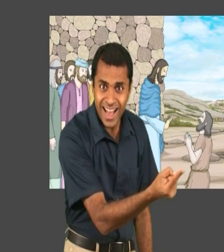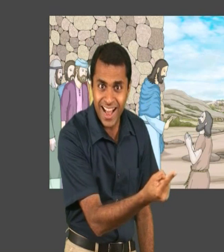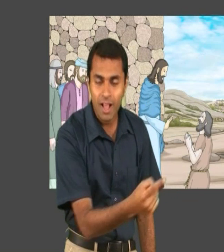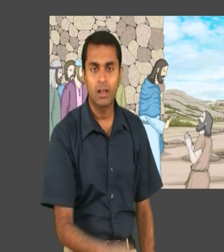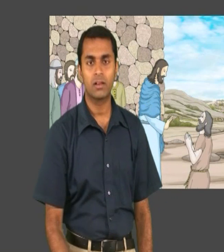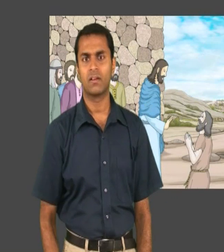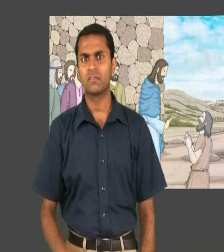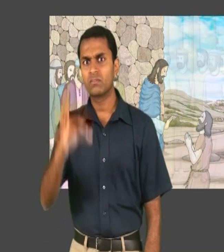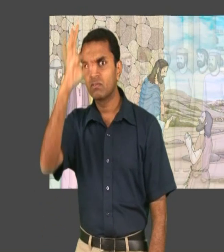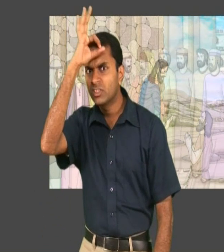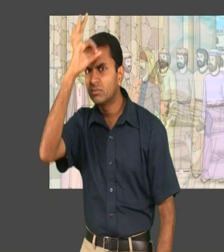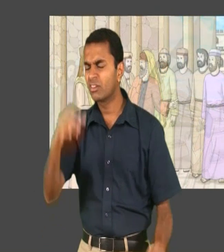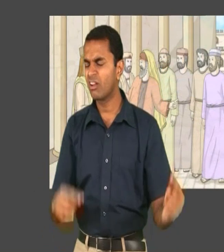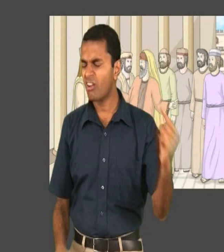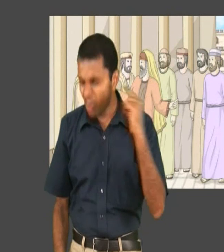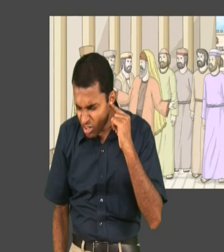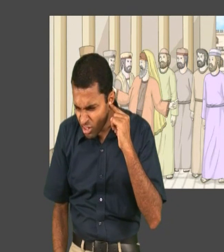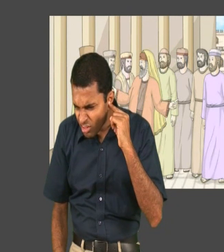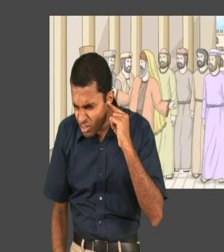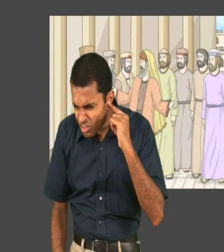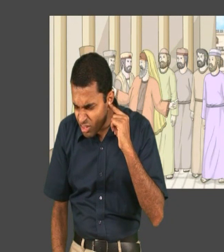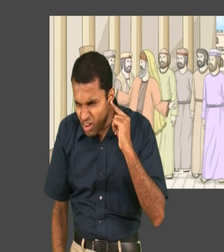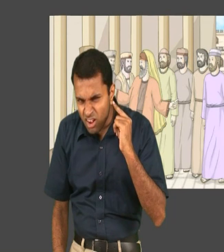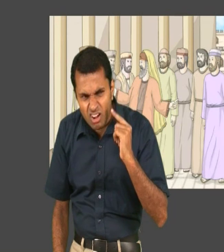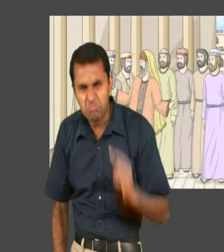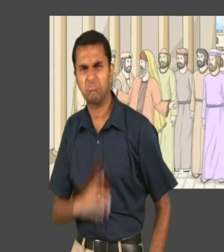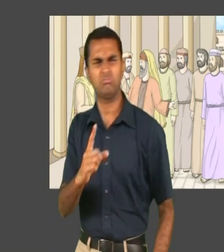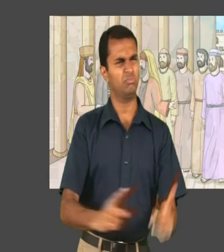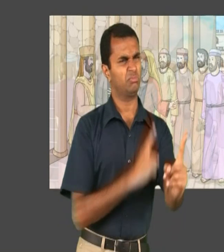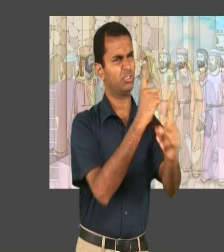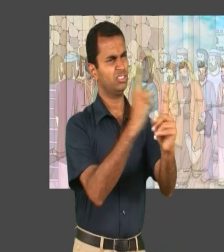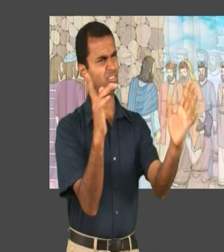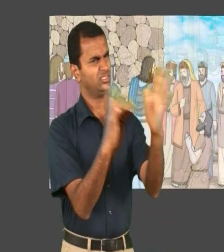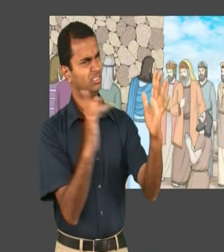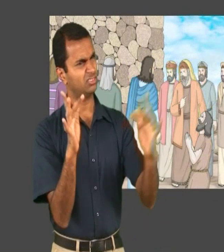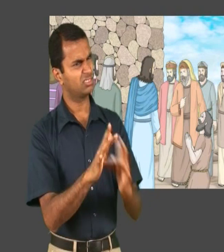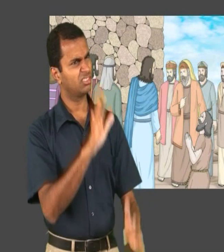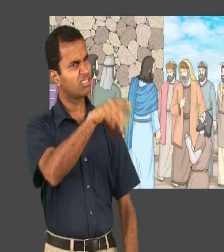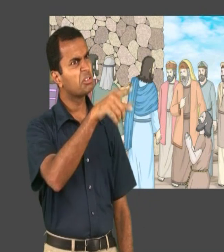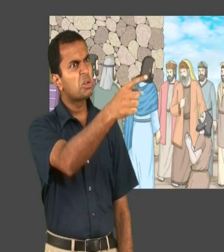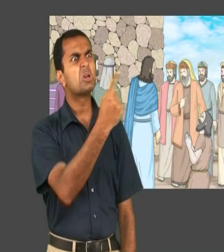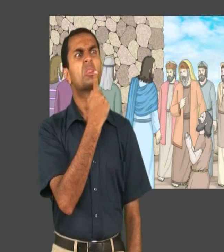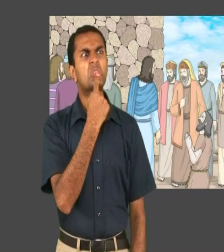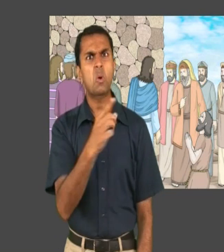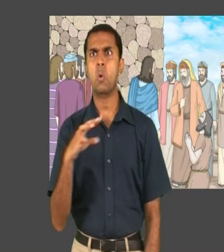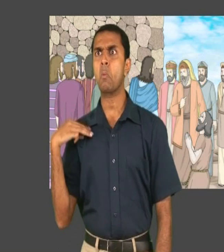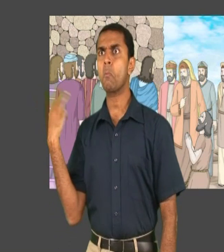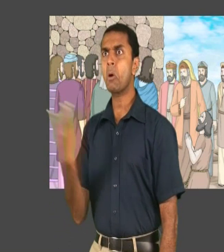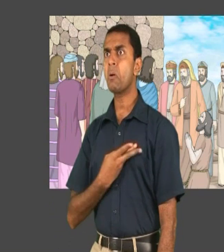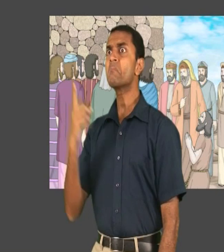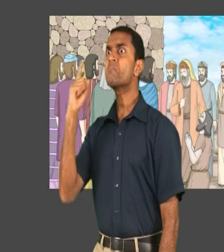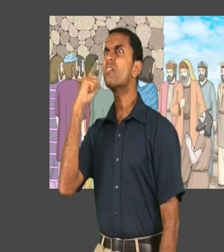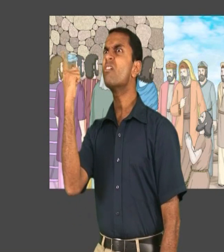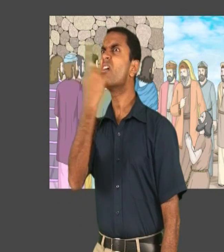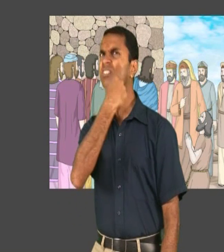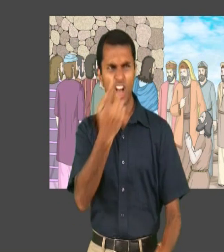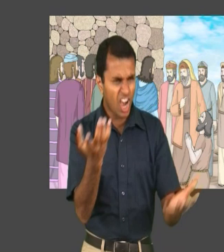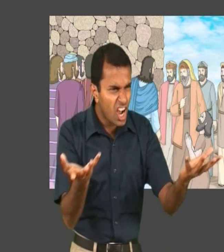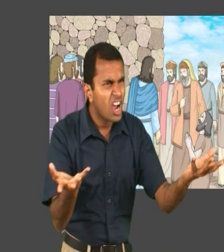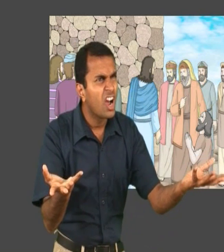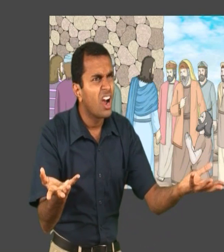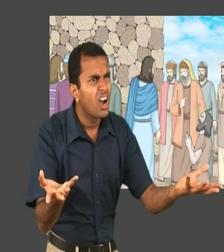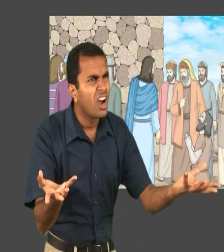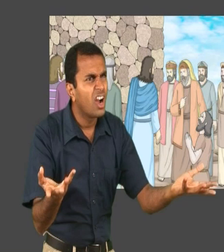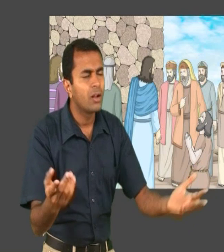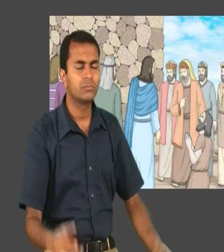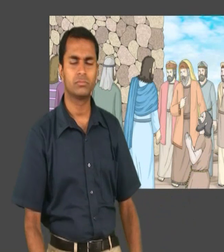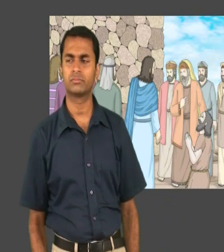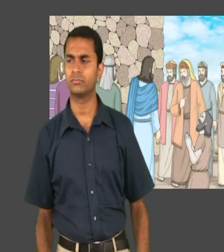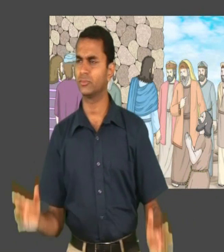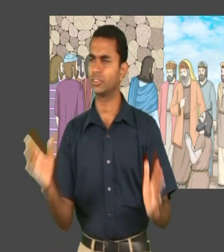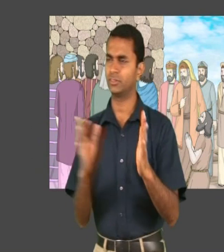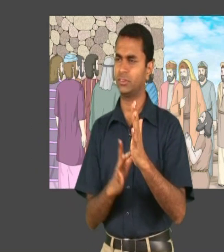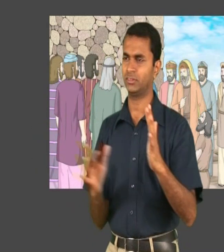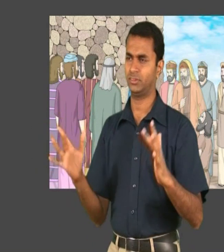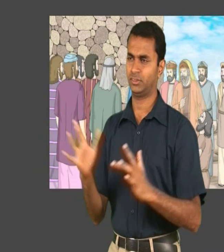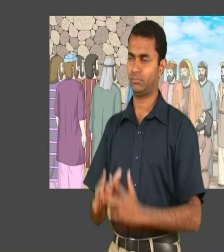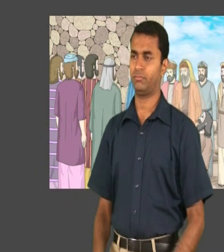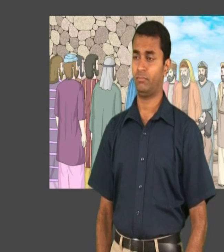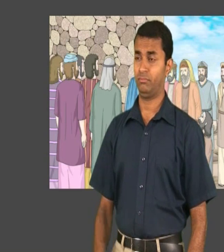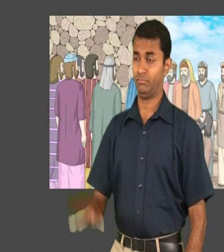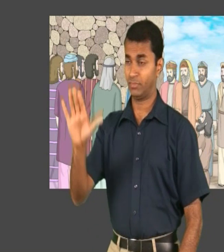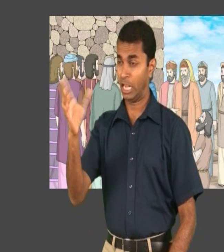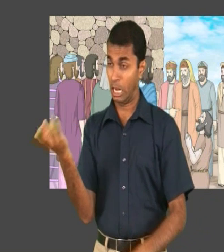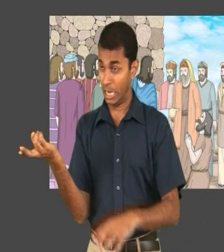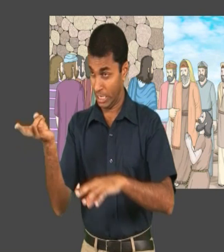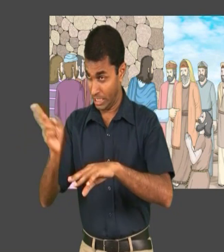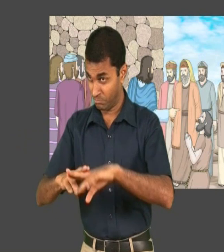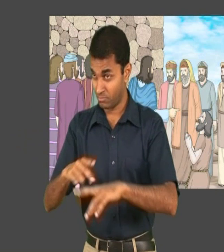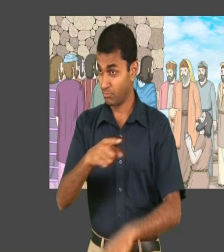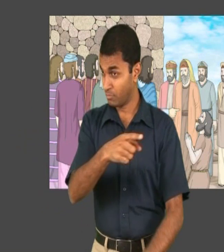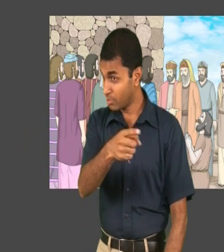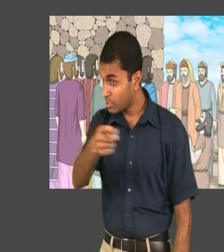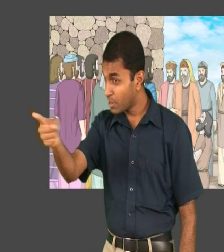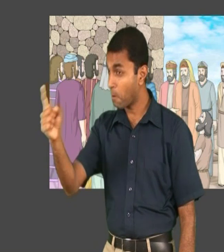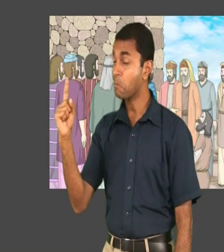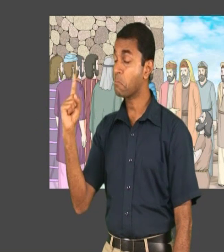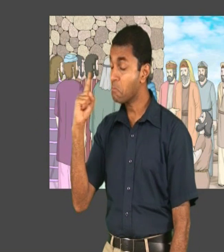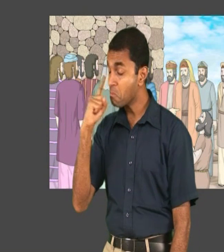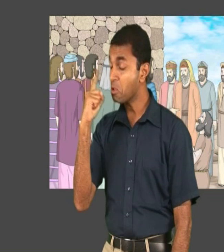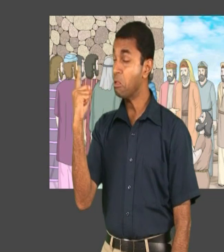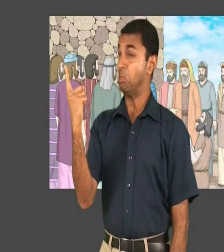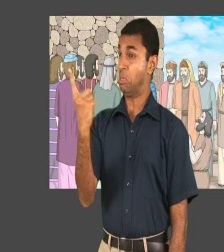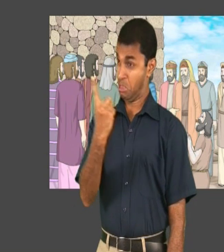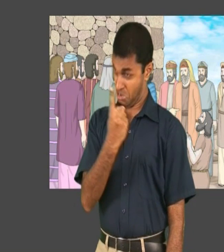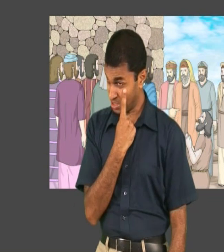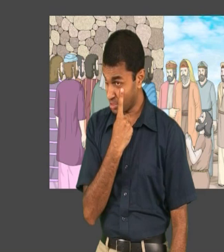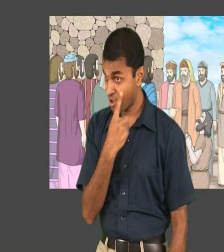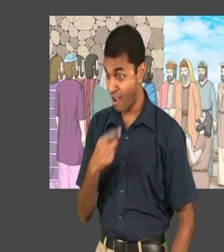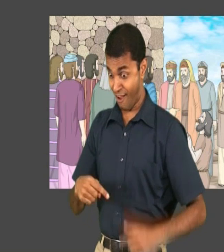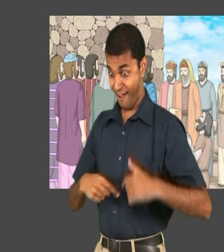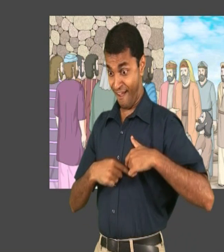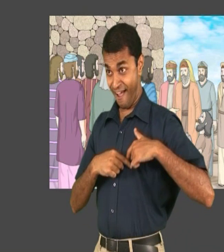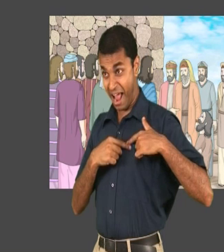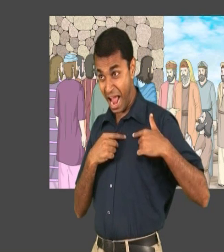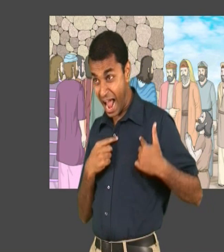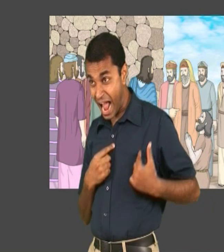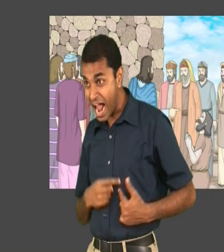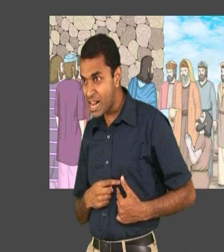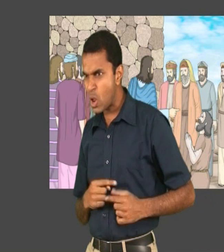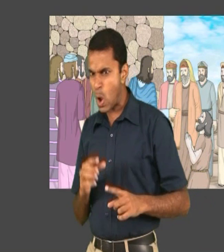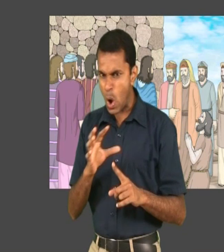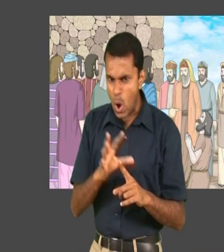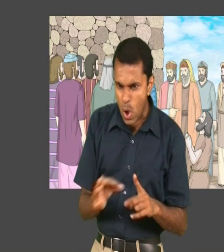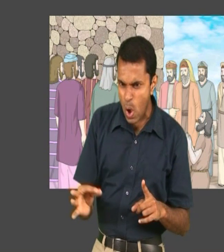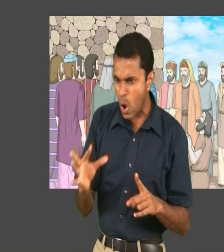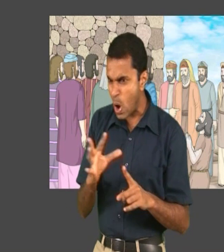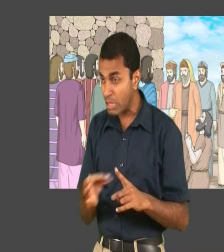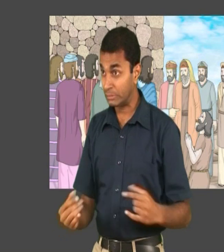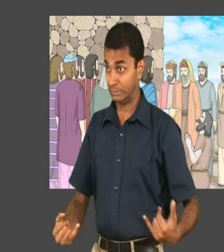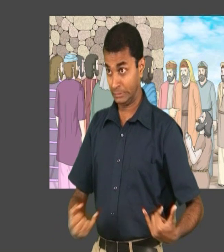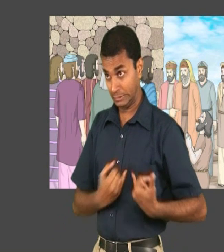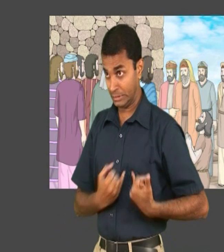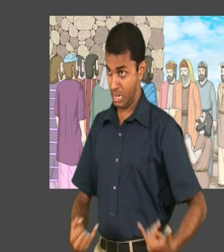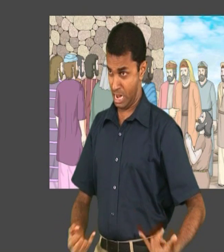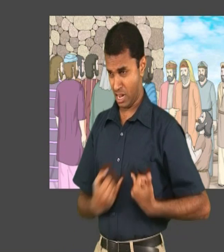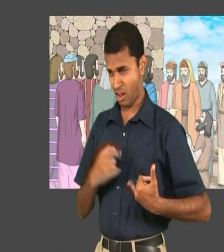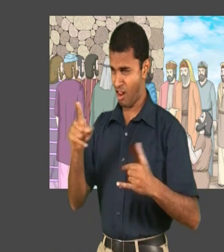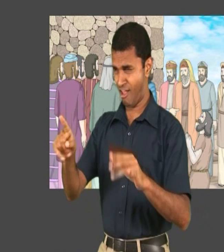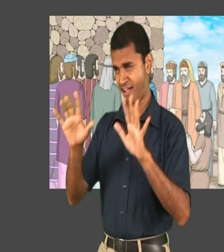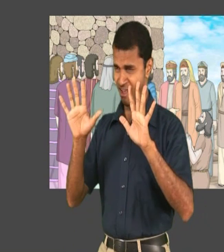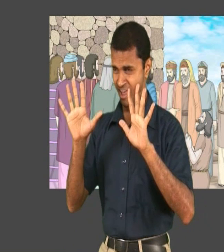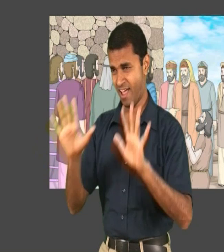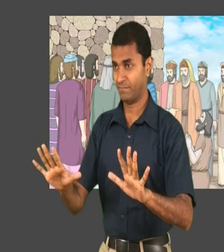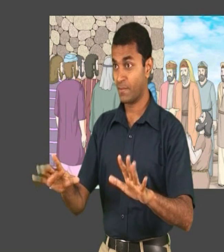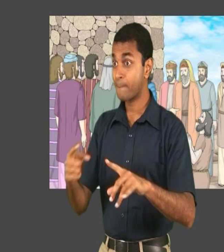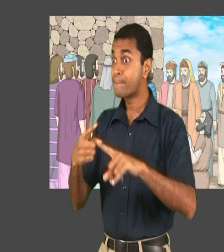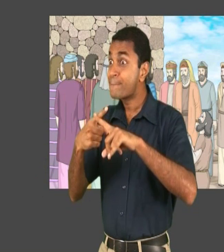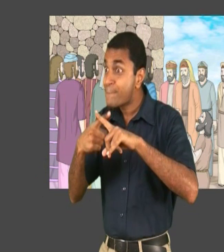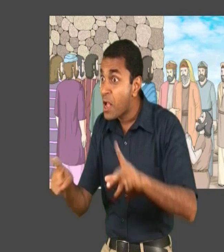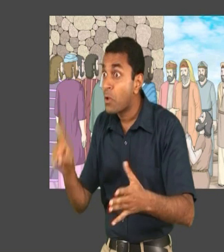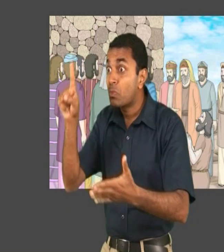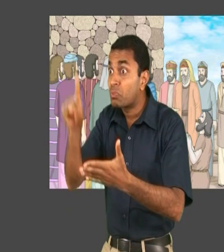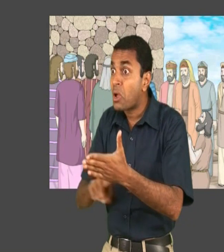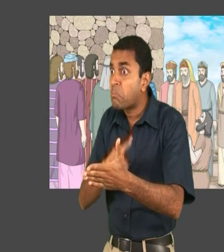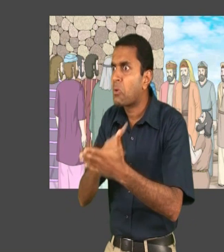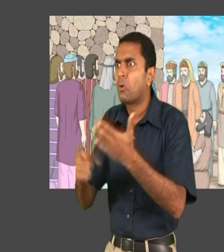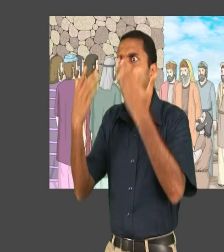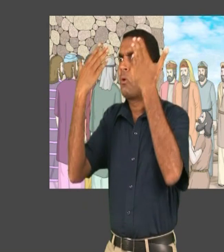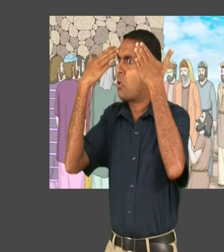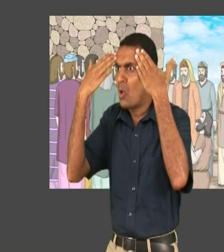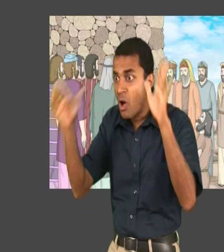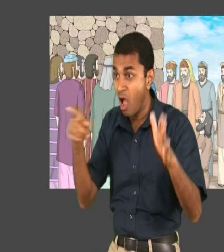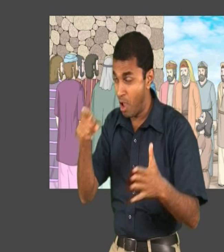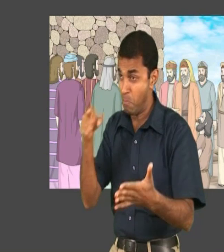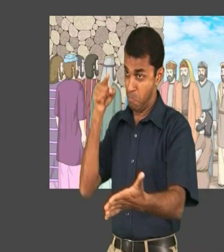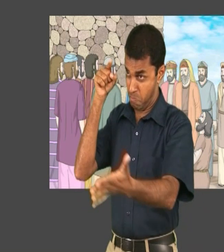Some of the Pharisees who were with Him heard this, and they asked Him, “Are we blind too?”